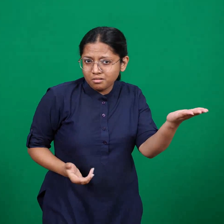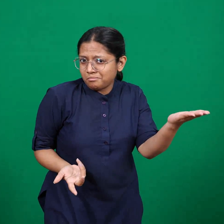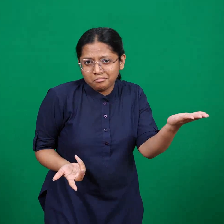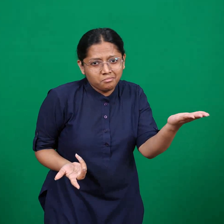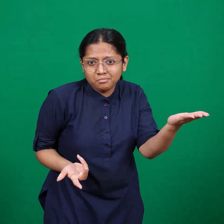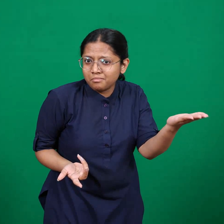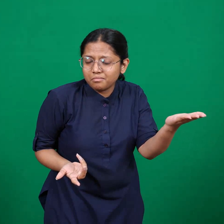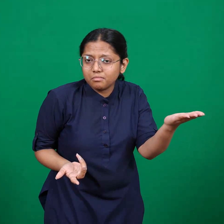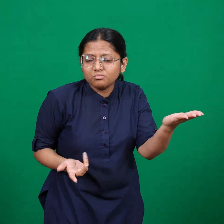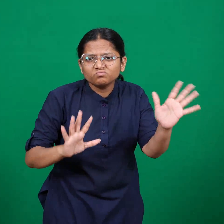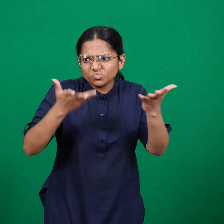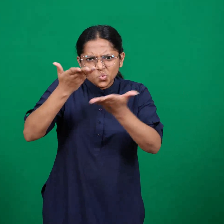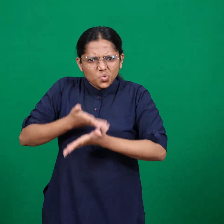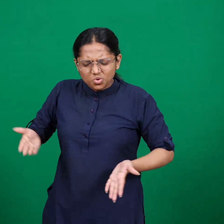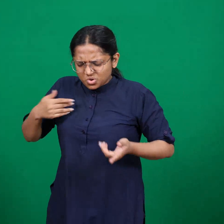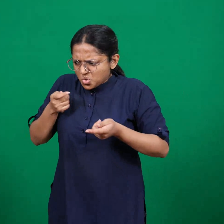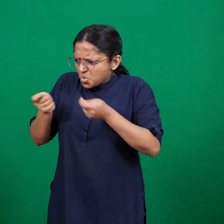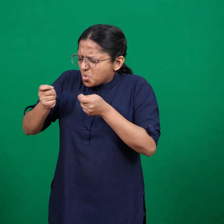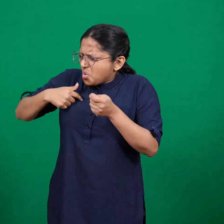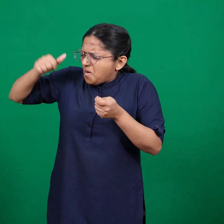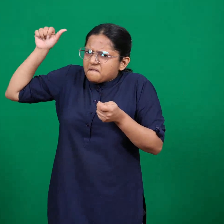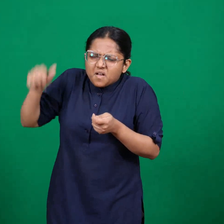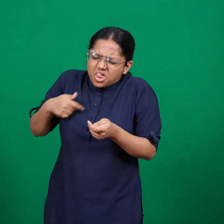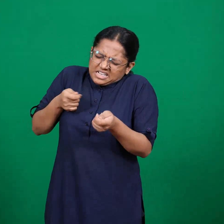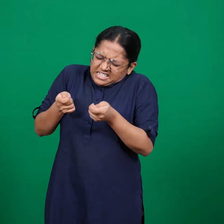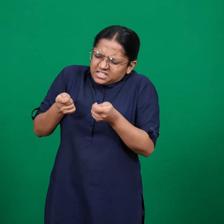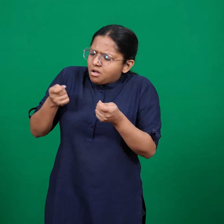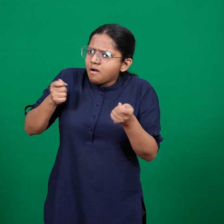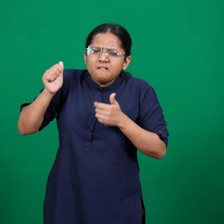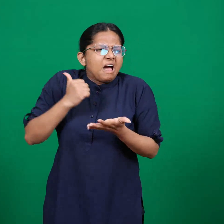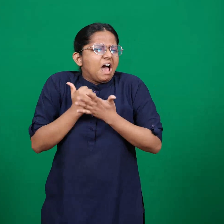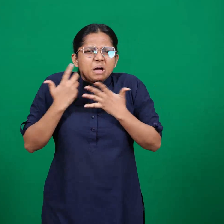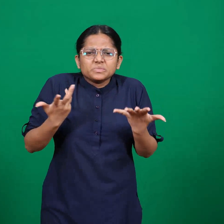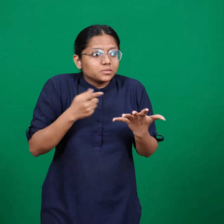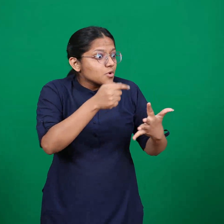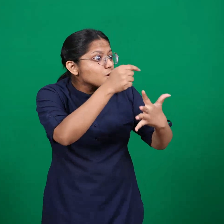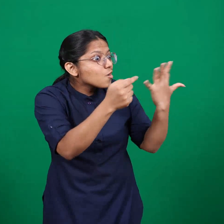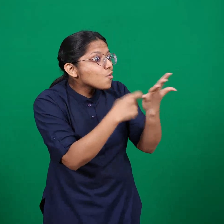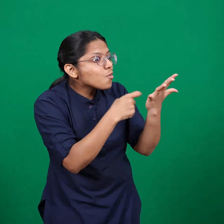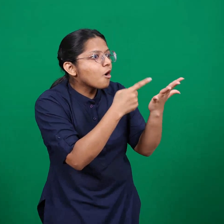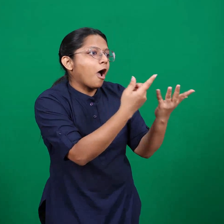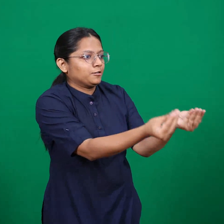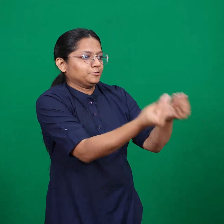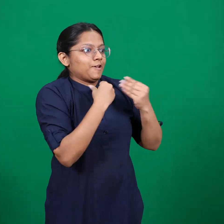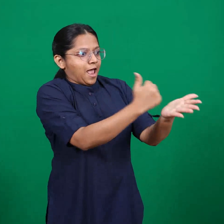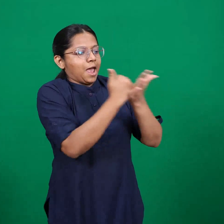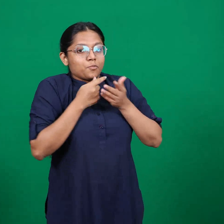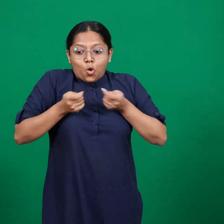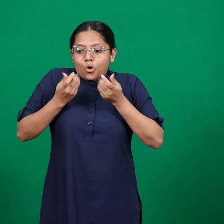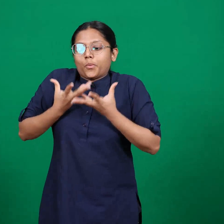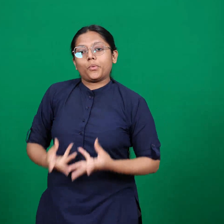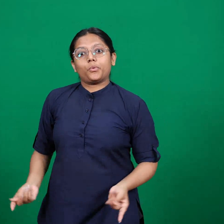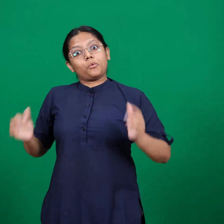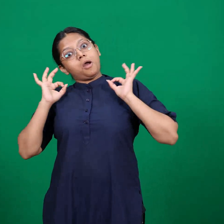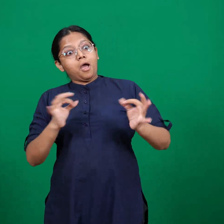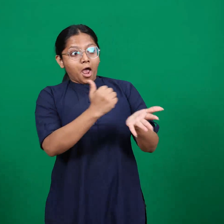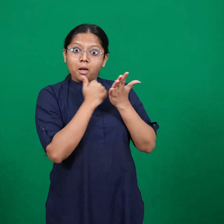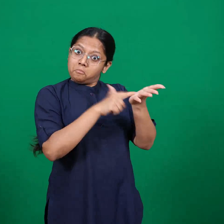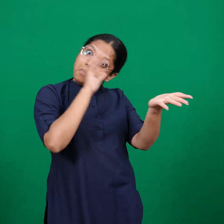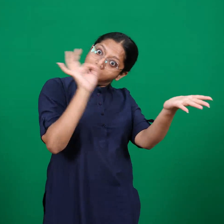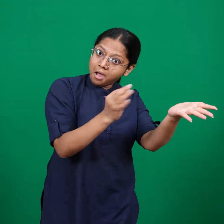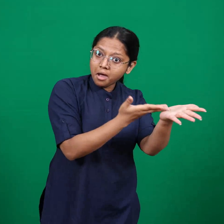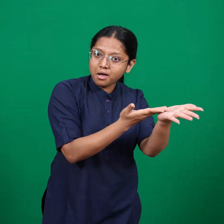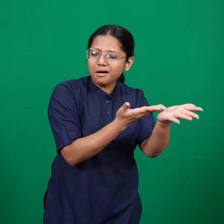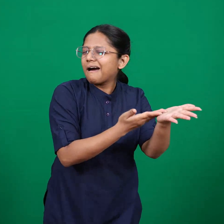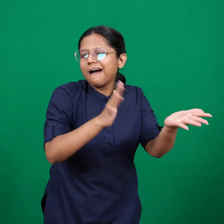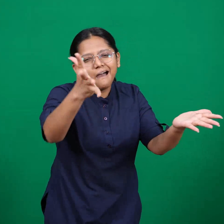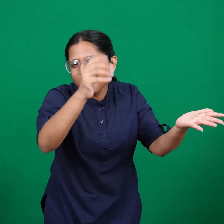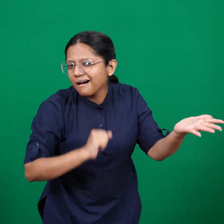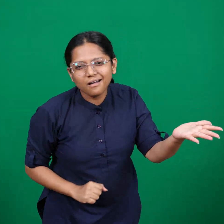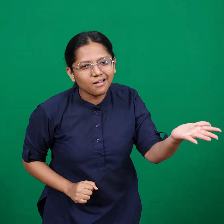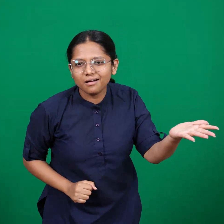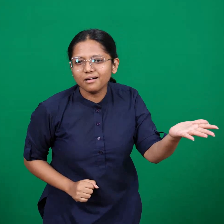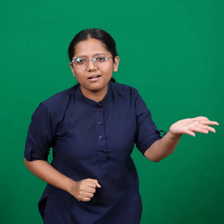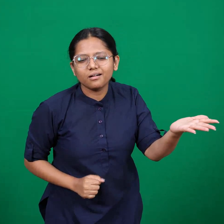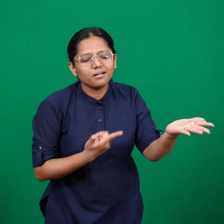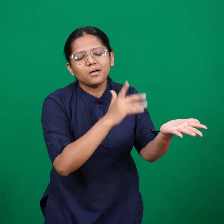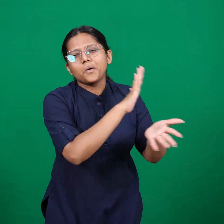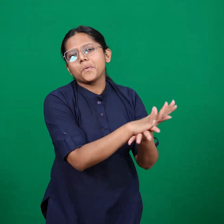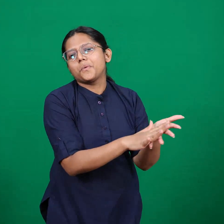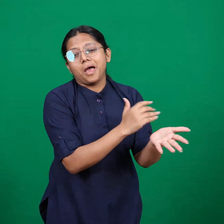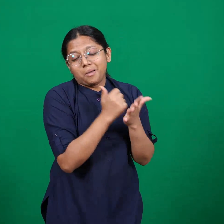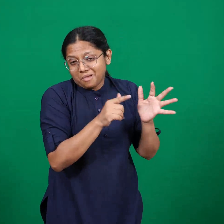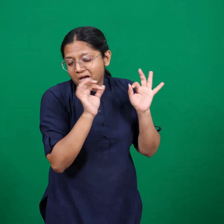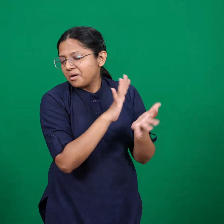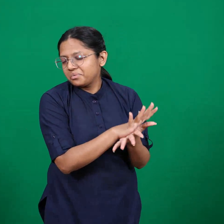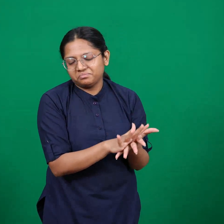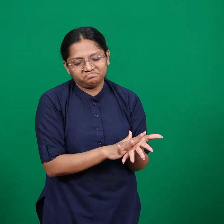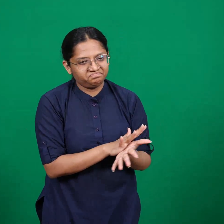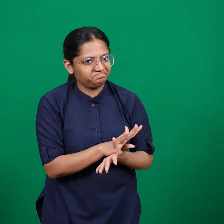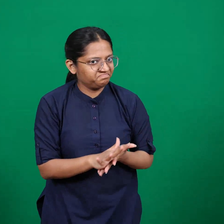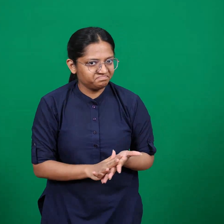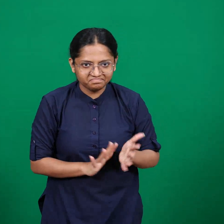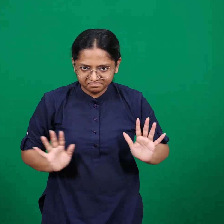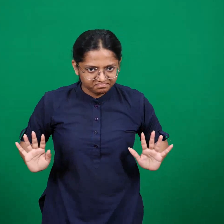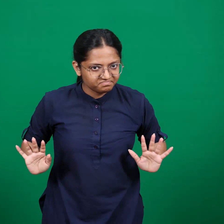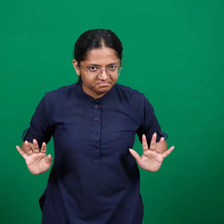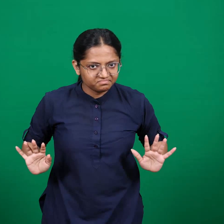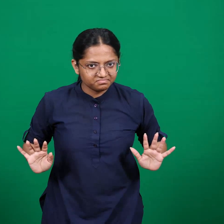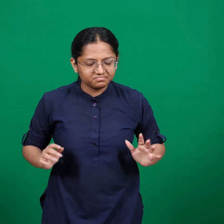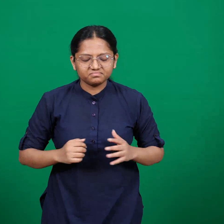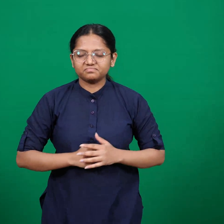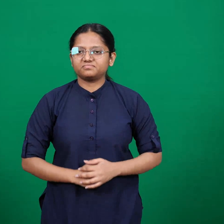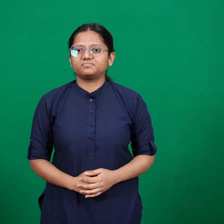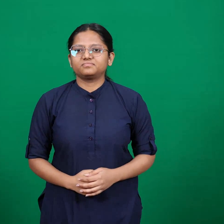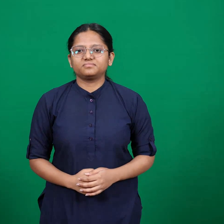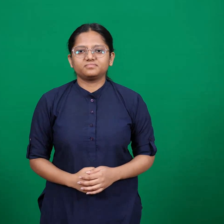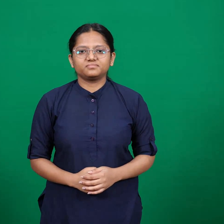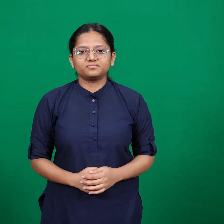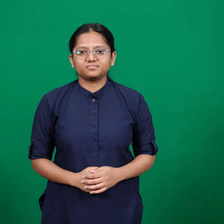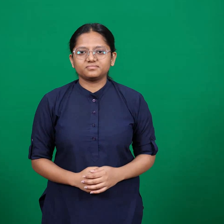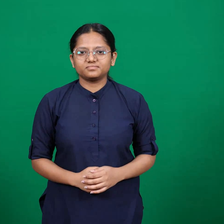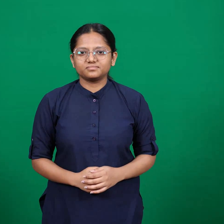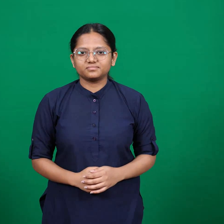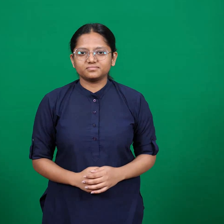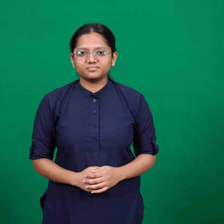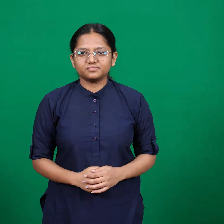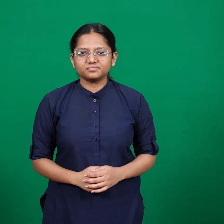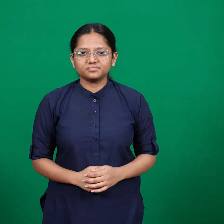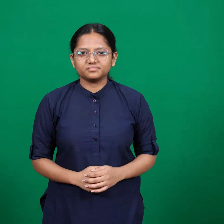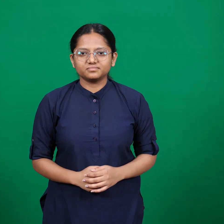but they are of no value against the indulgence of the flesh.